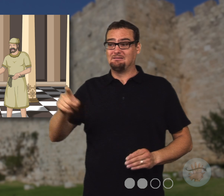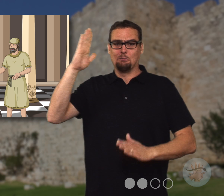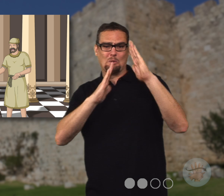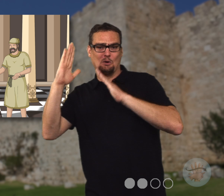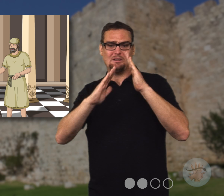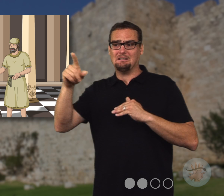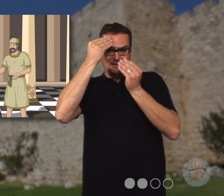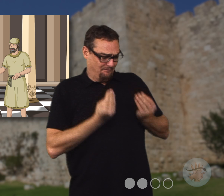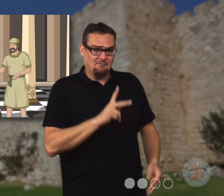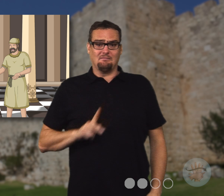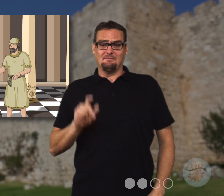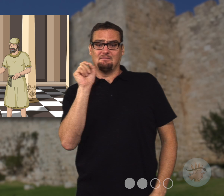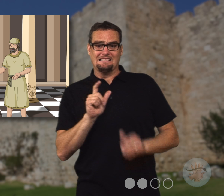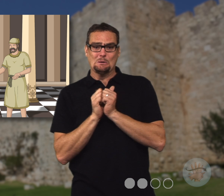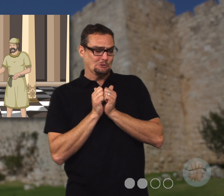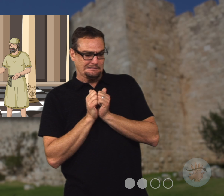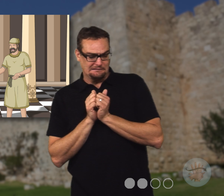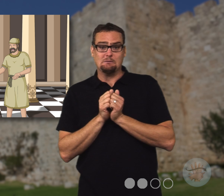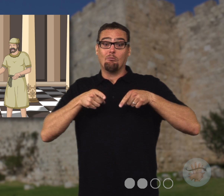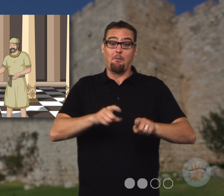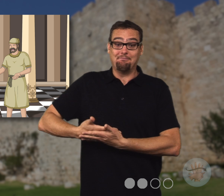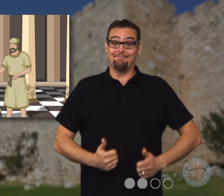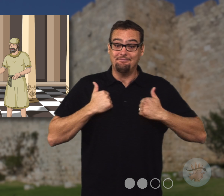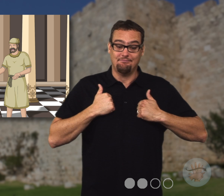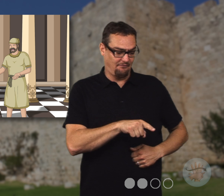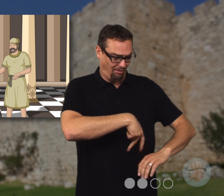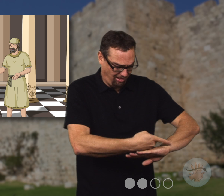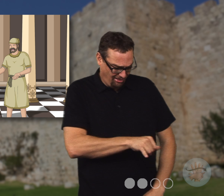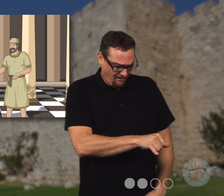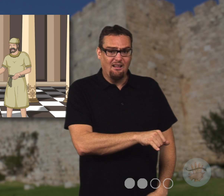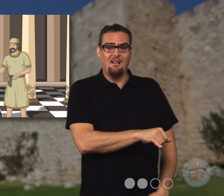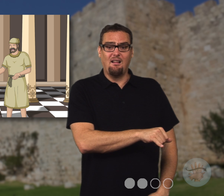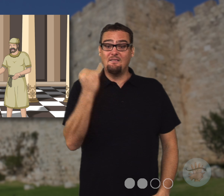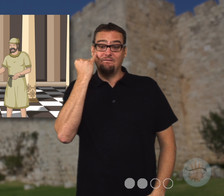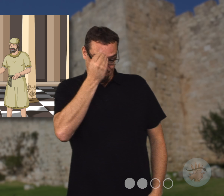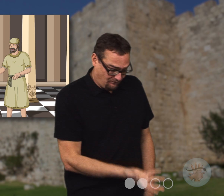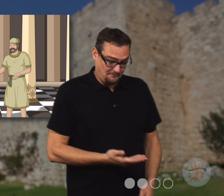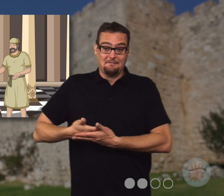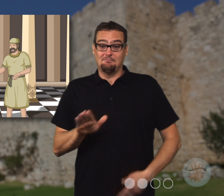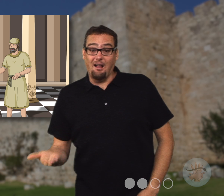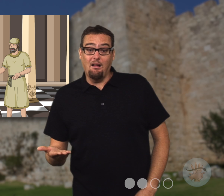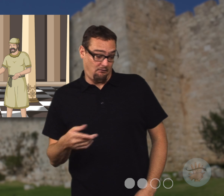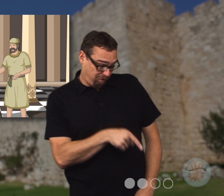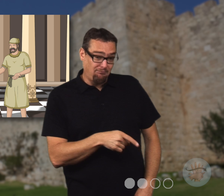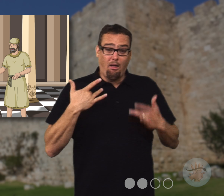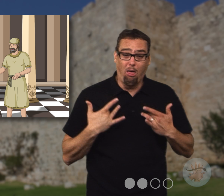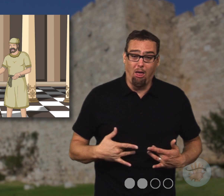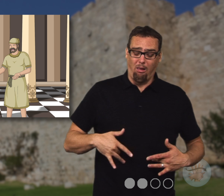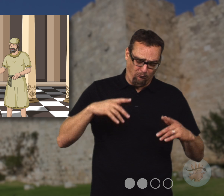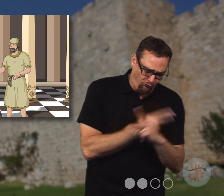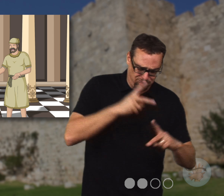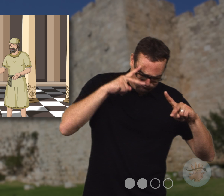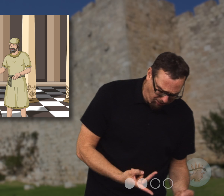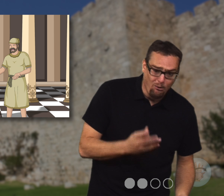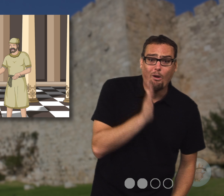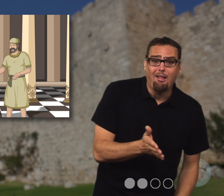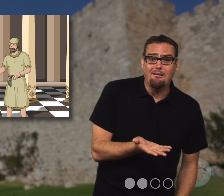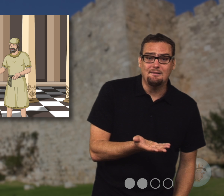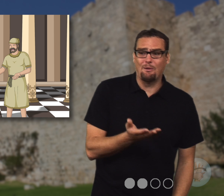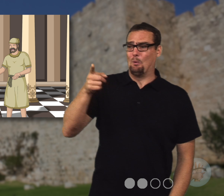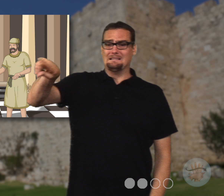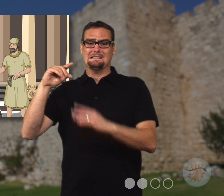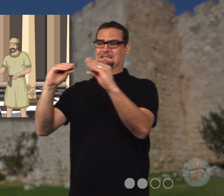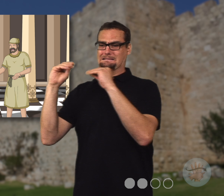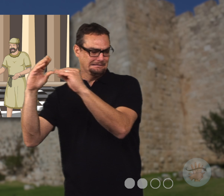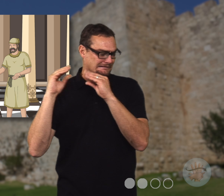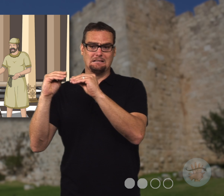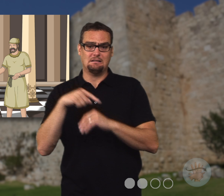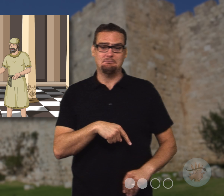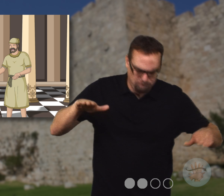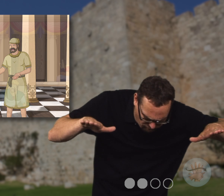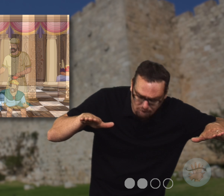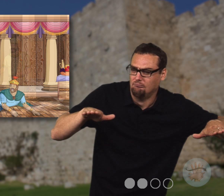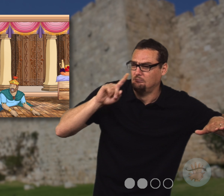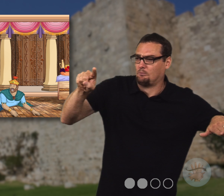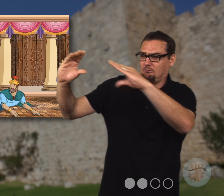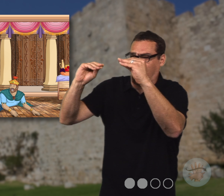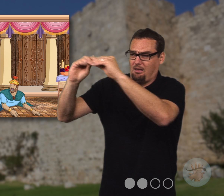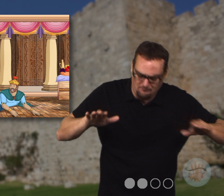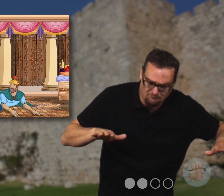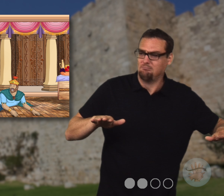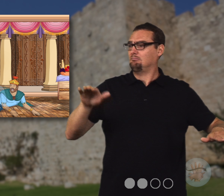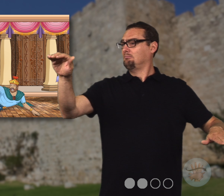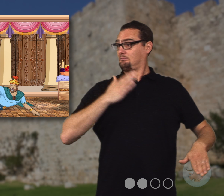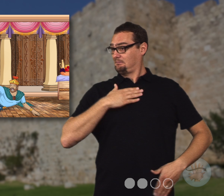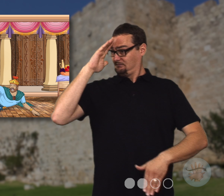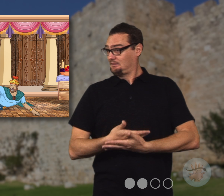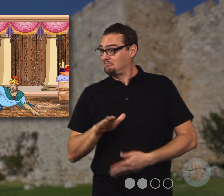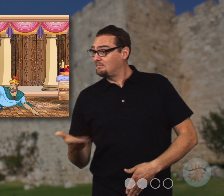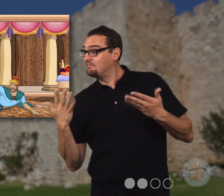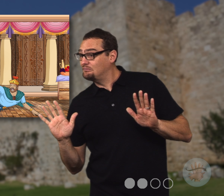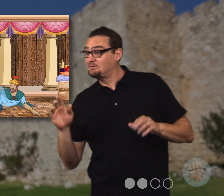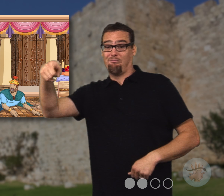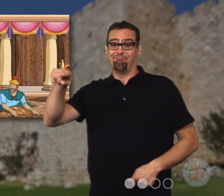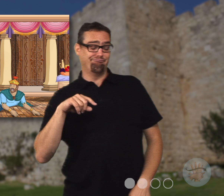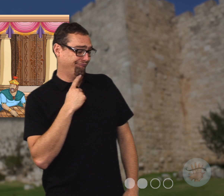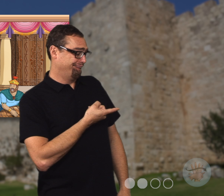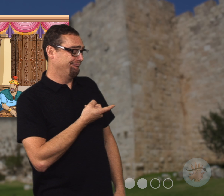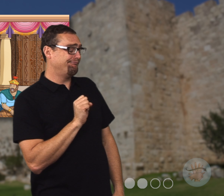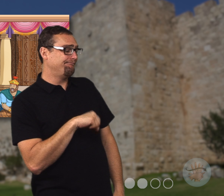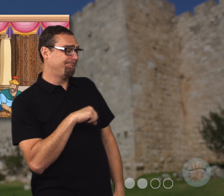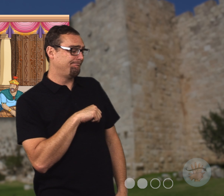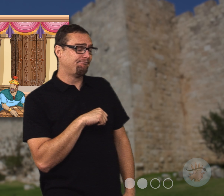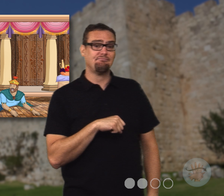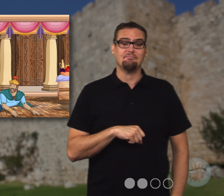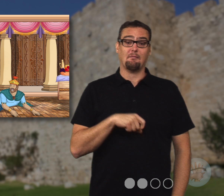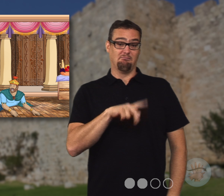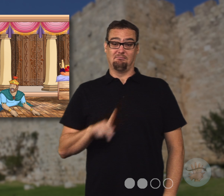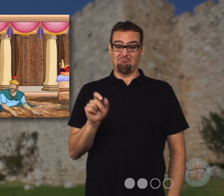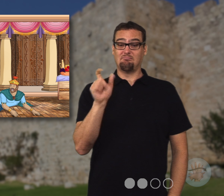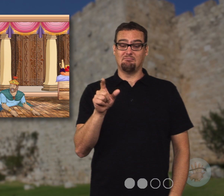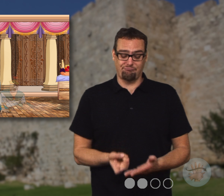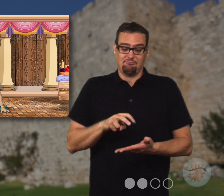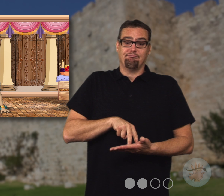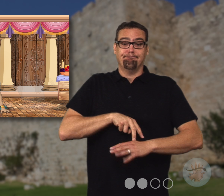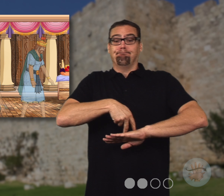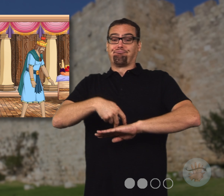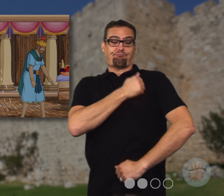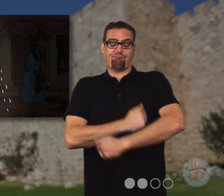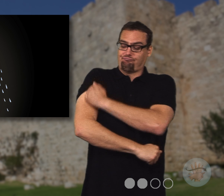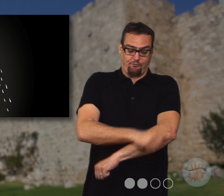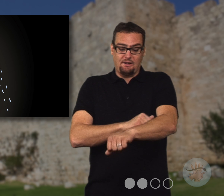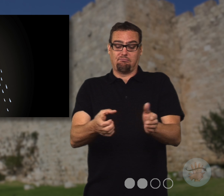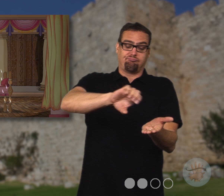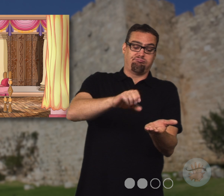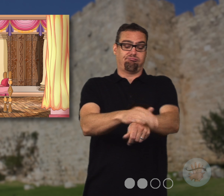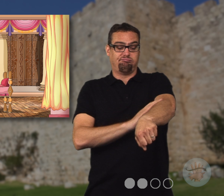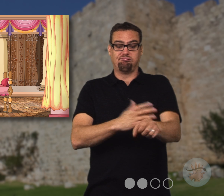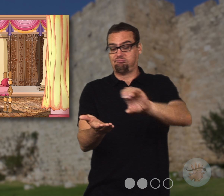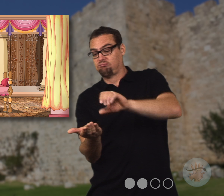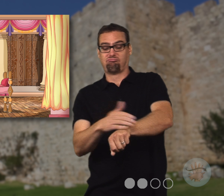When David saw that his servants were whispering to one another, he perceived that the child was dead. So he asked his servants, “Is the child dead?” “He is dead,” they replied.